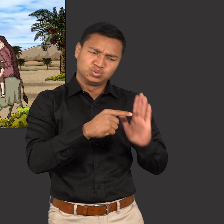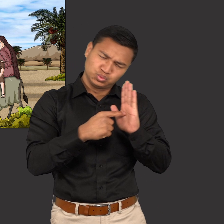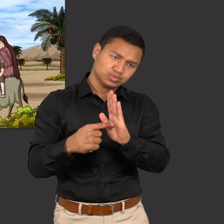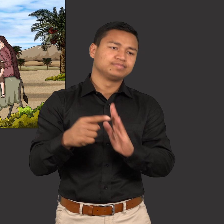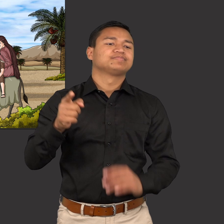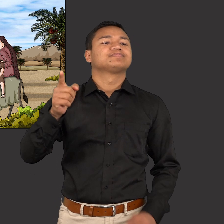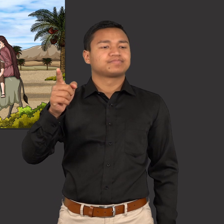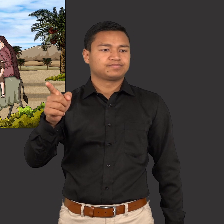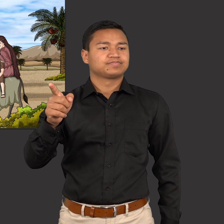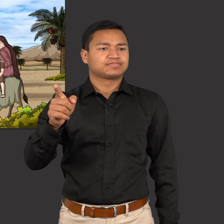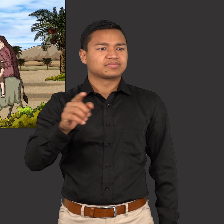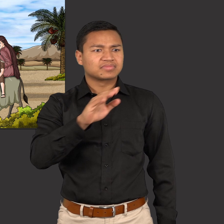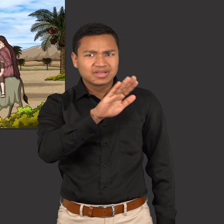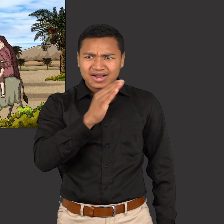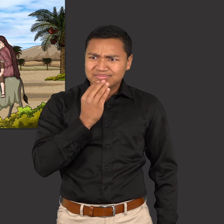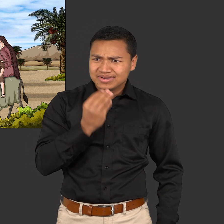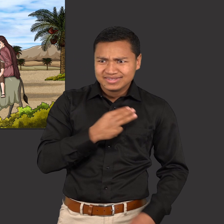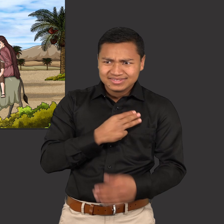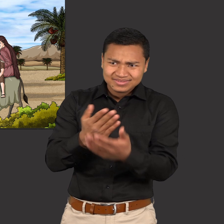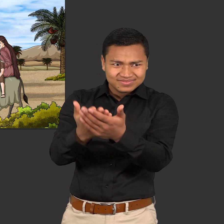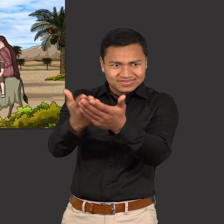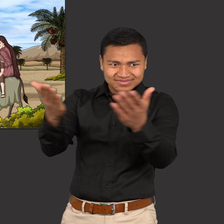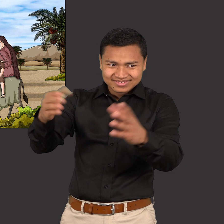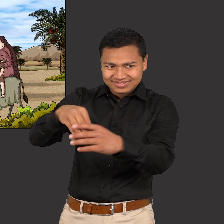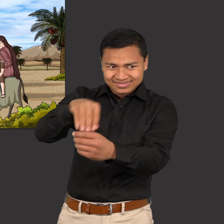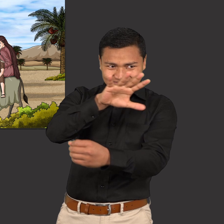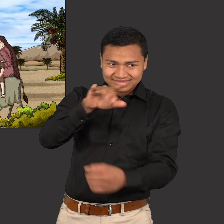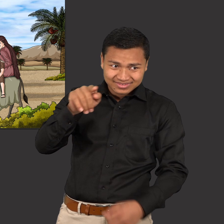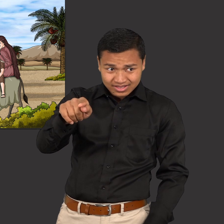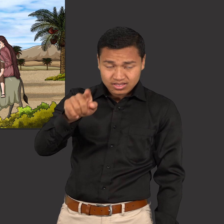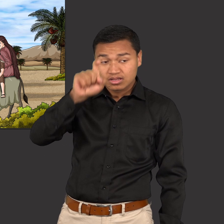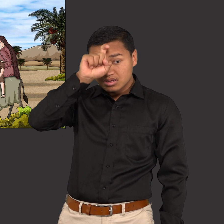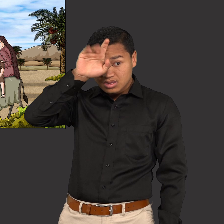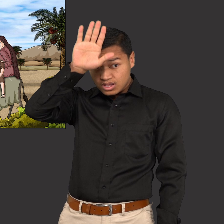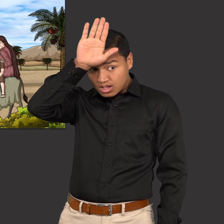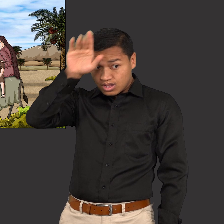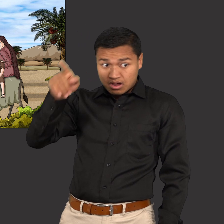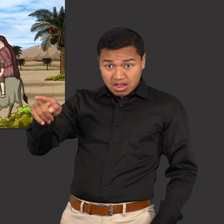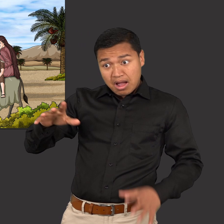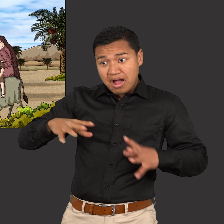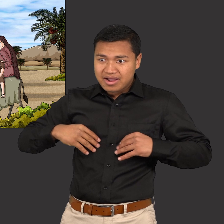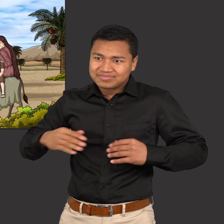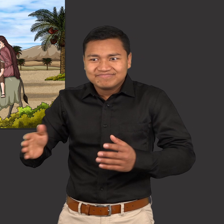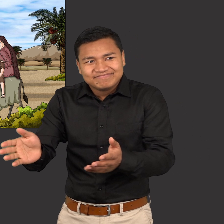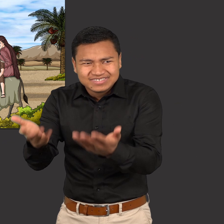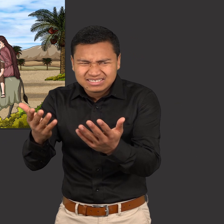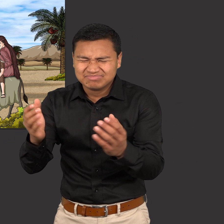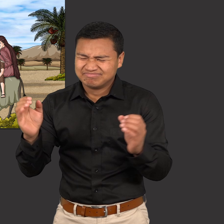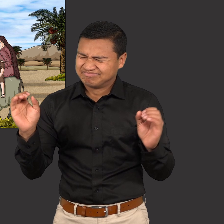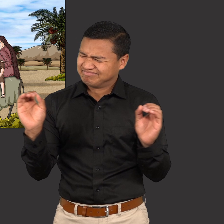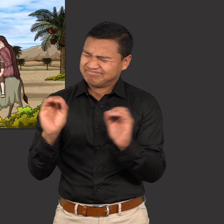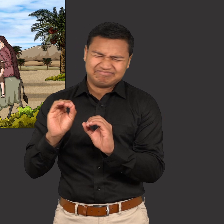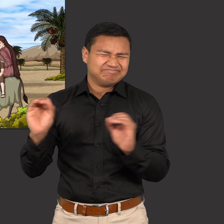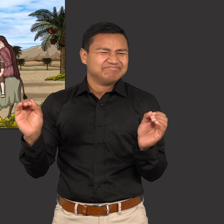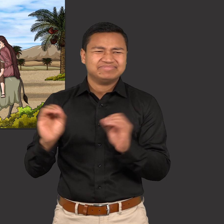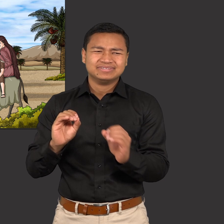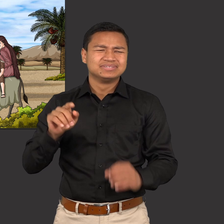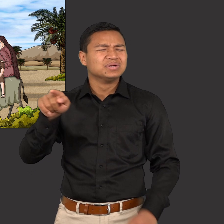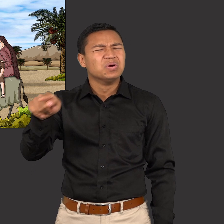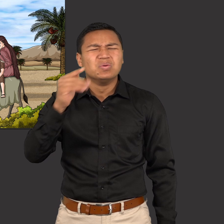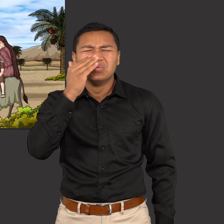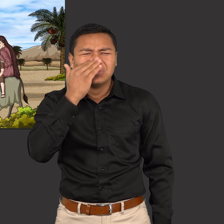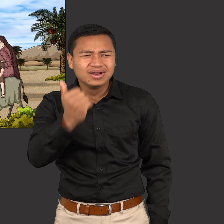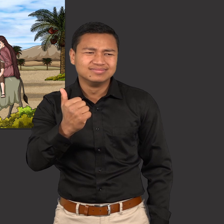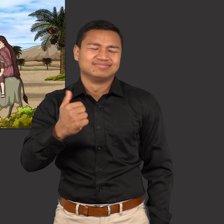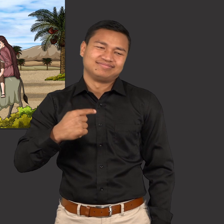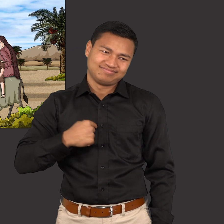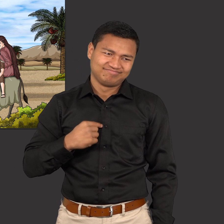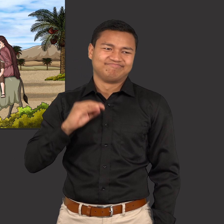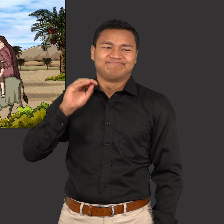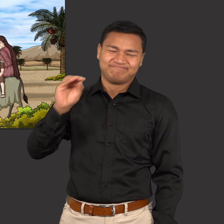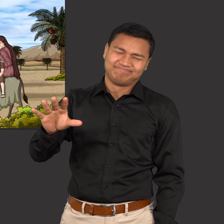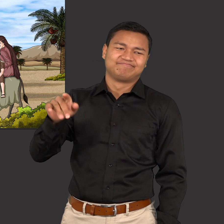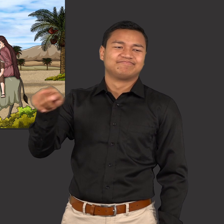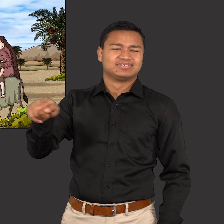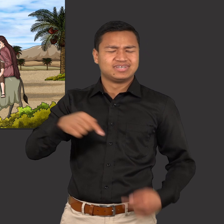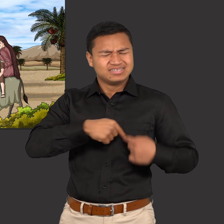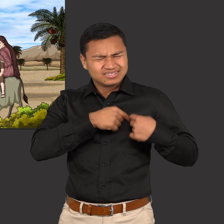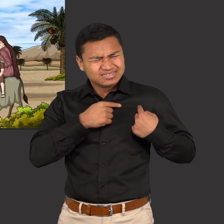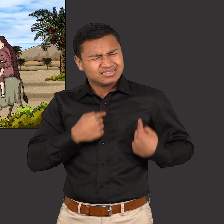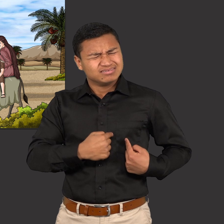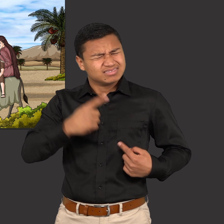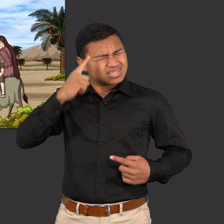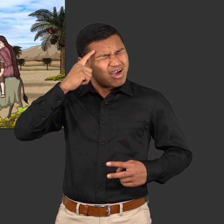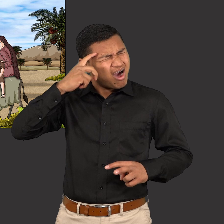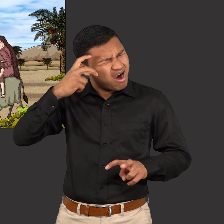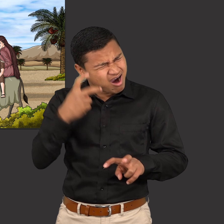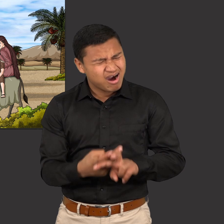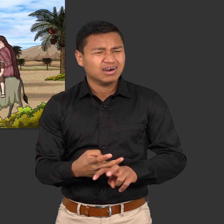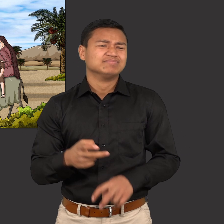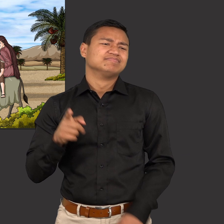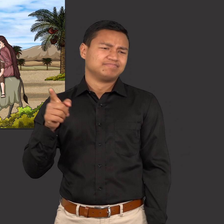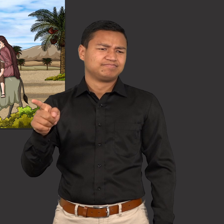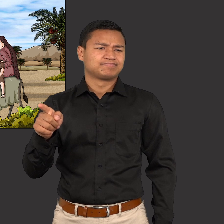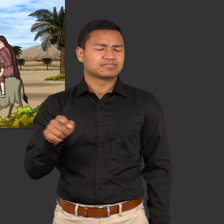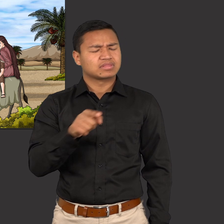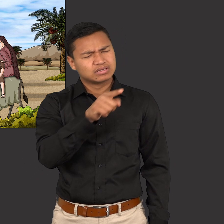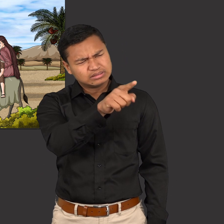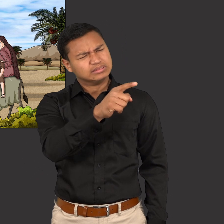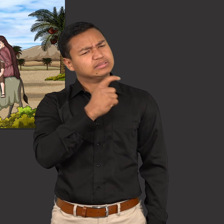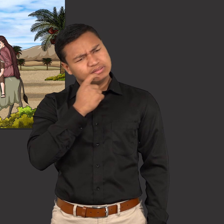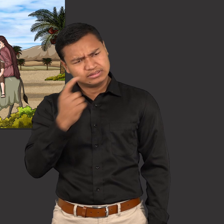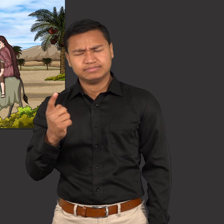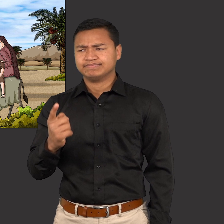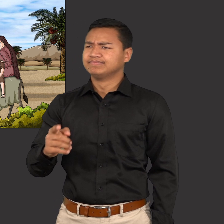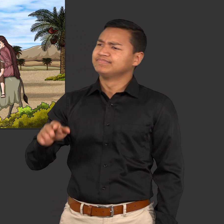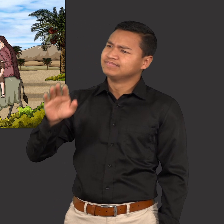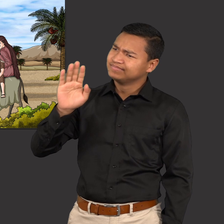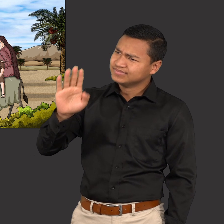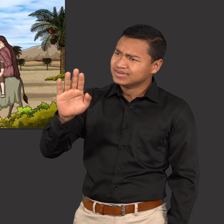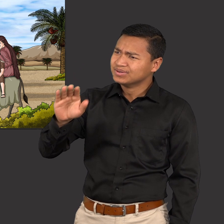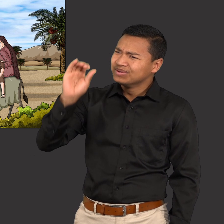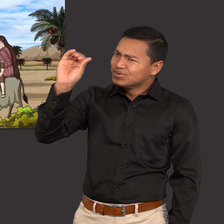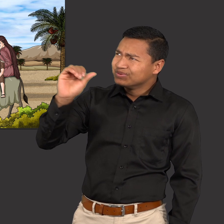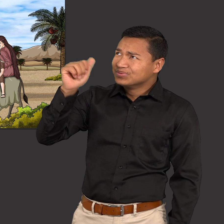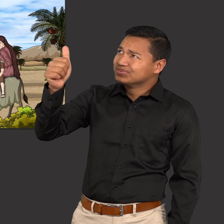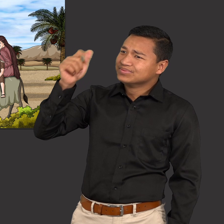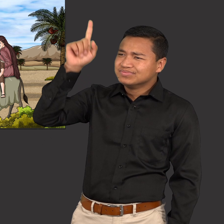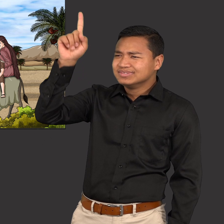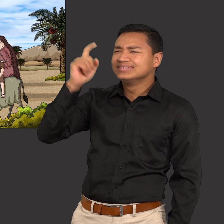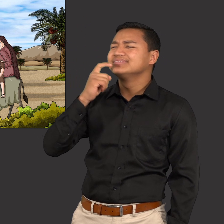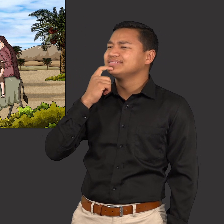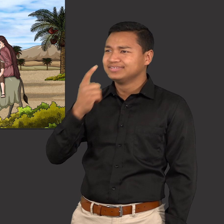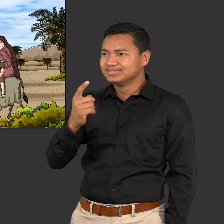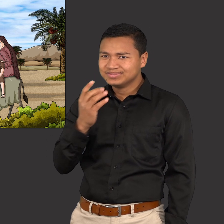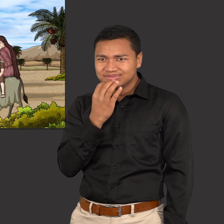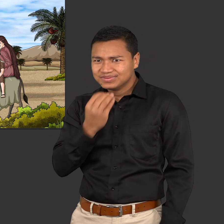But I will harden his heart so that he will not let the people go.